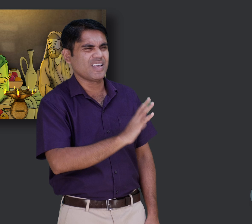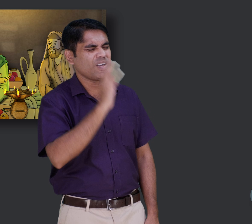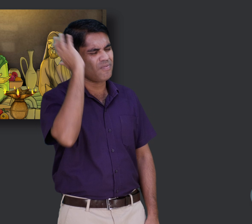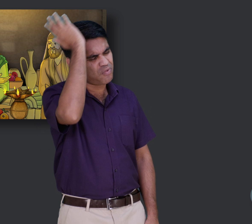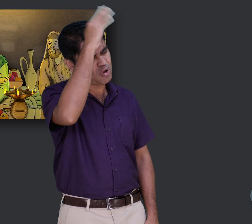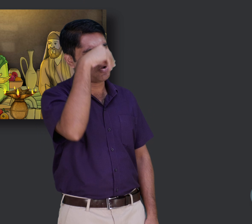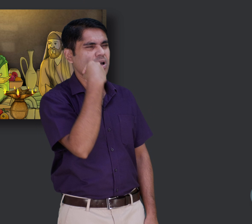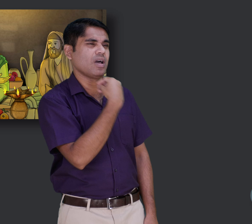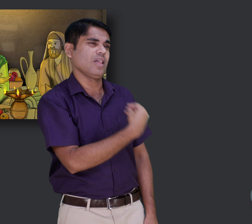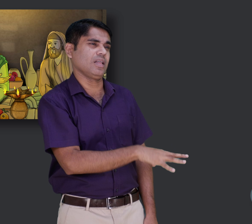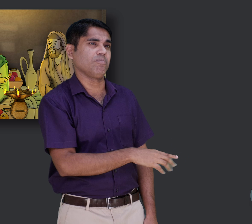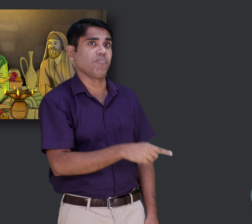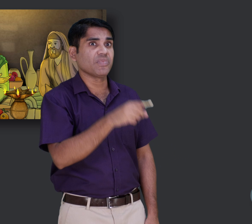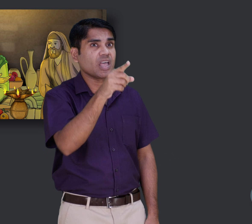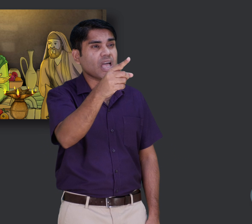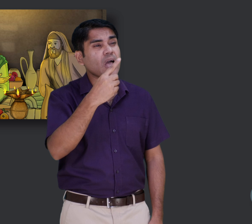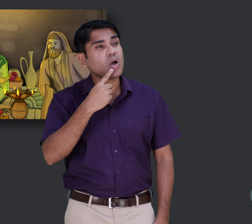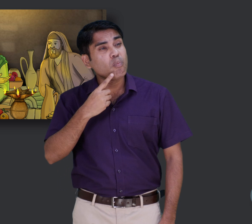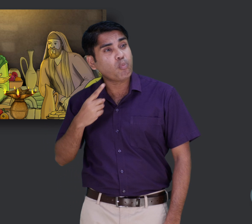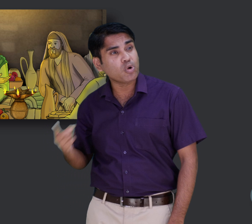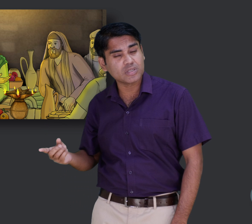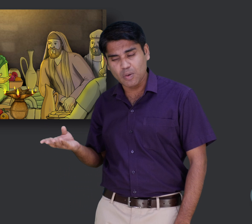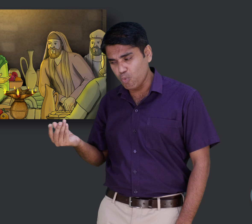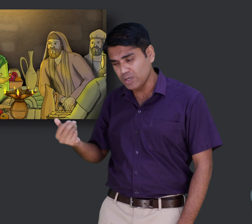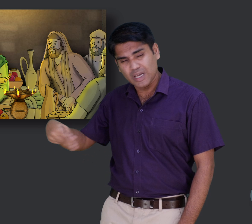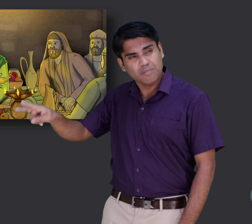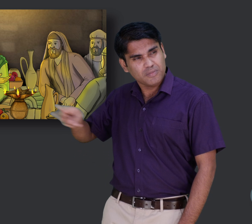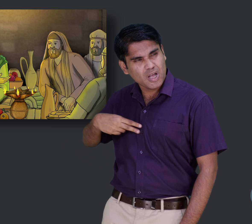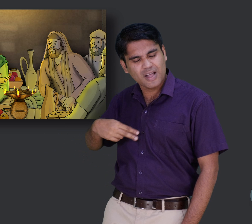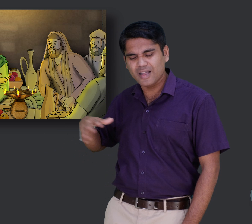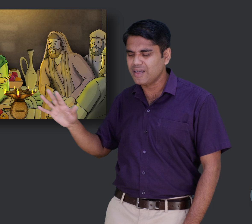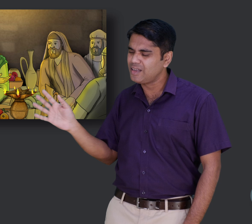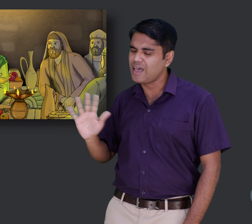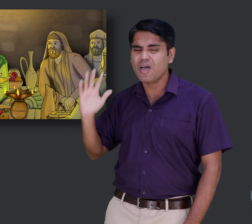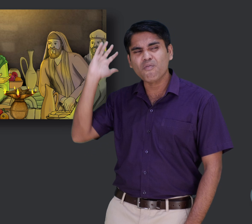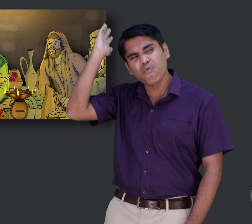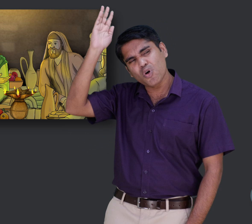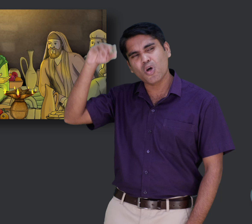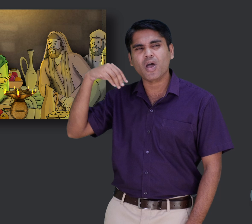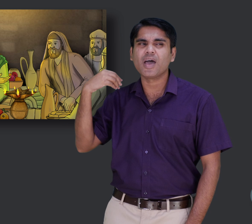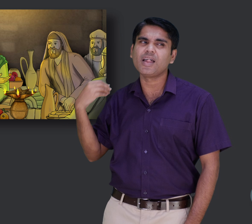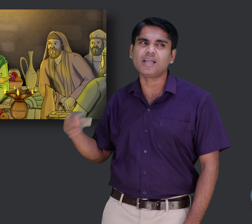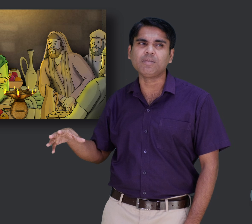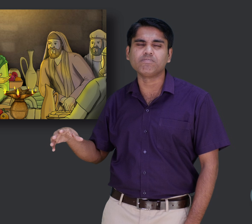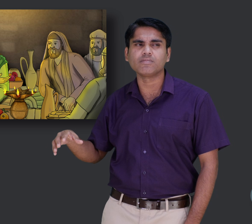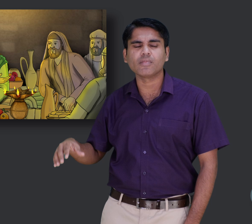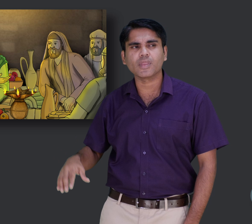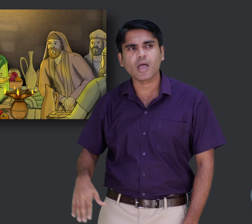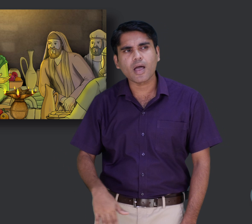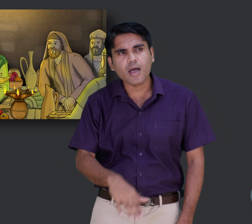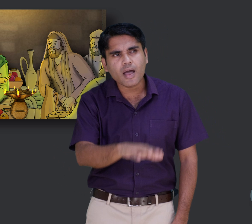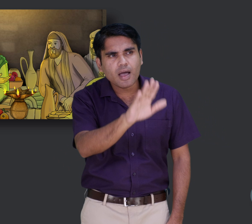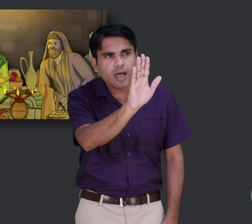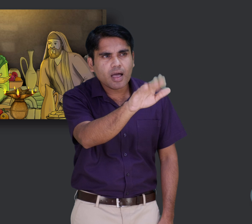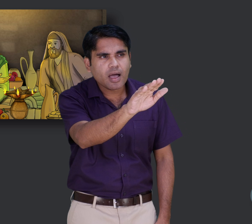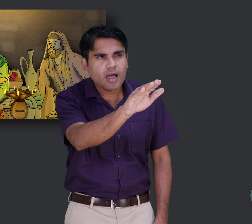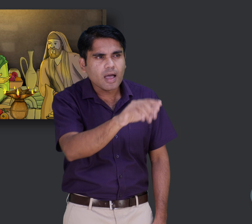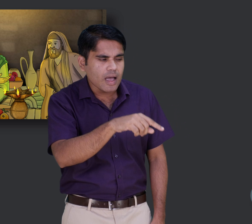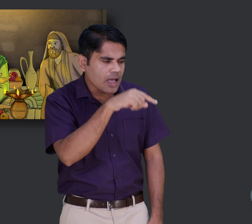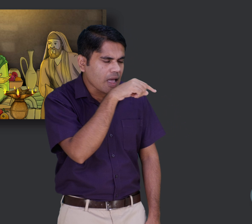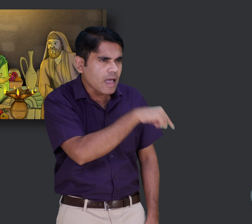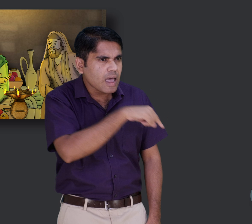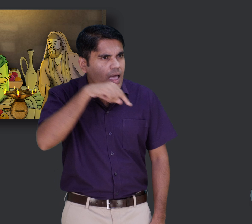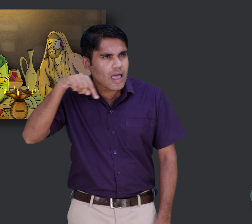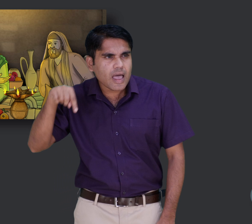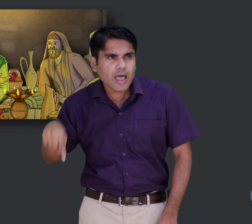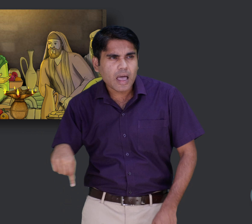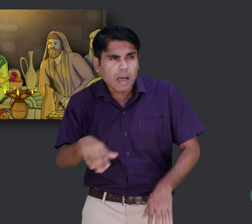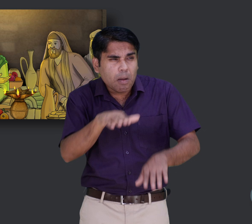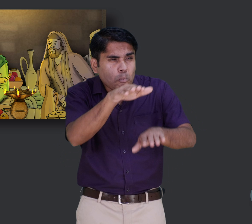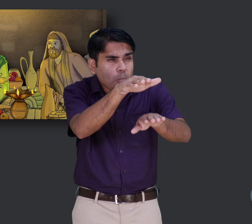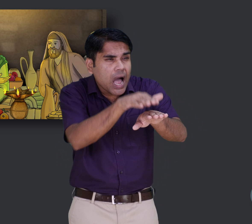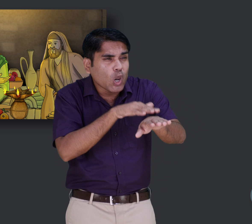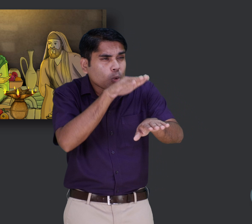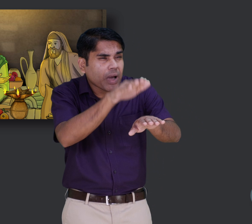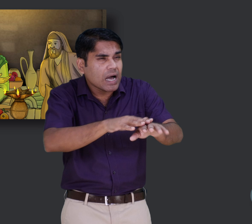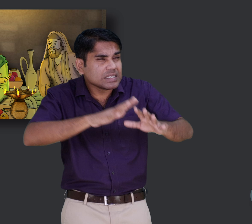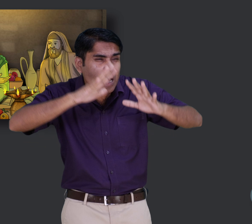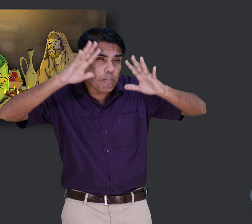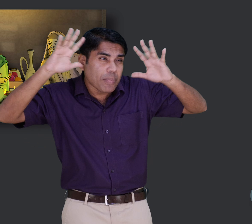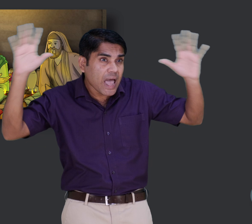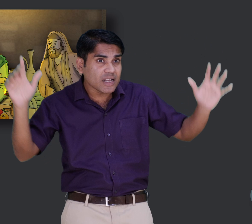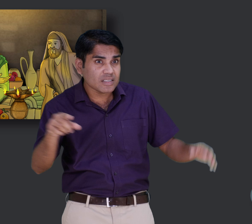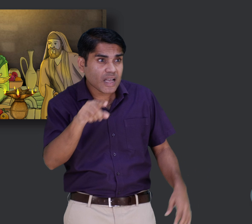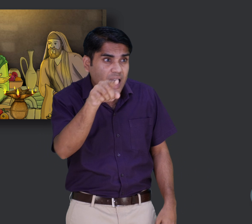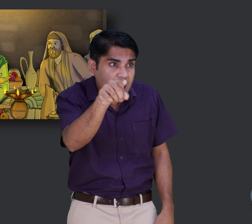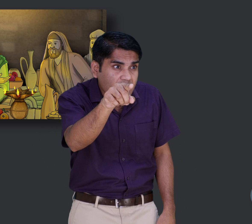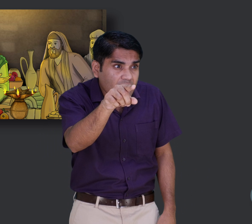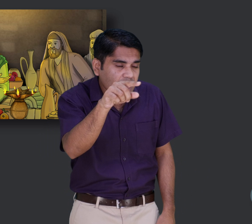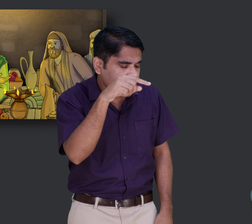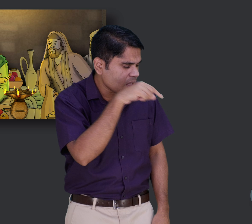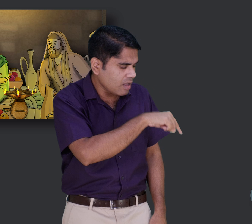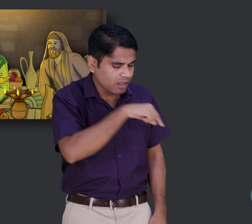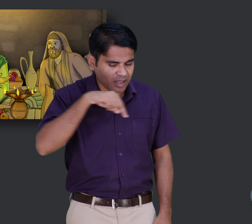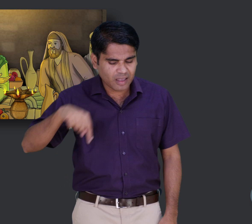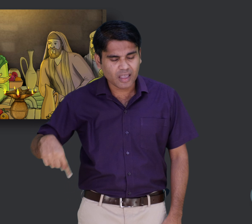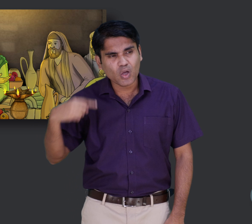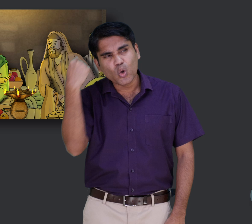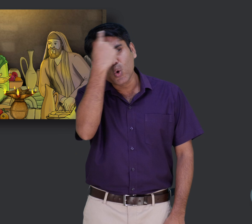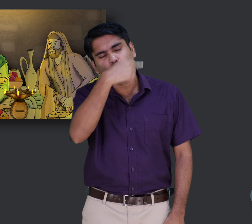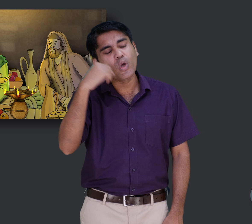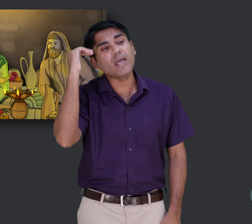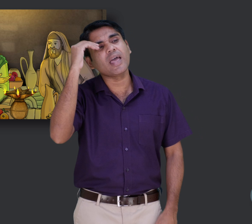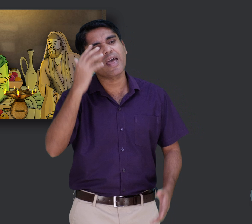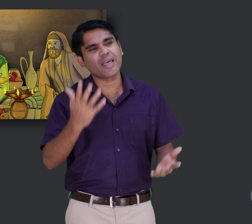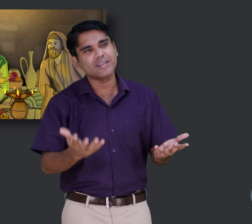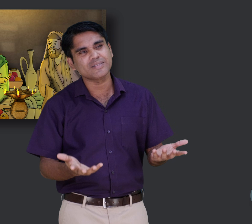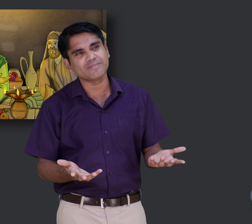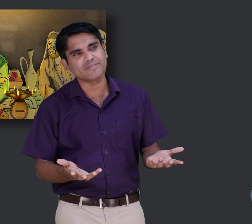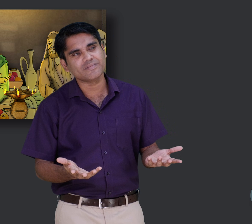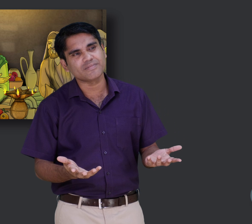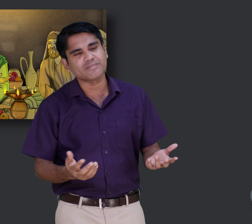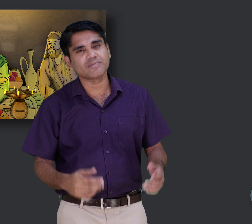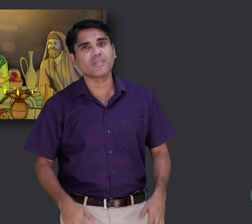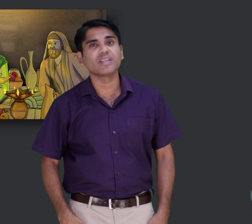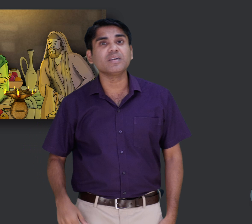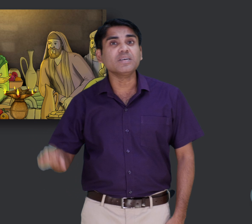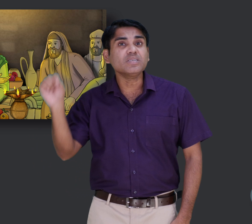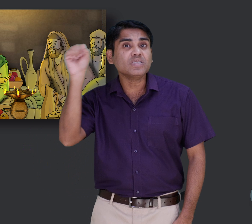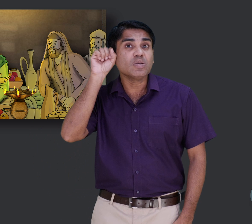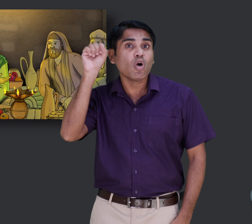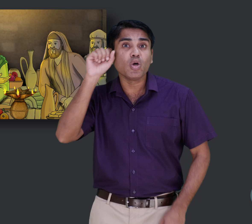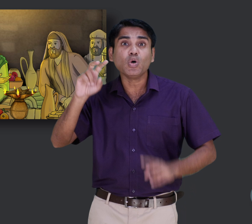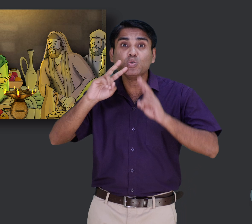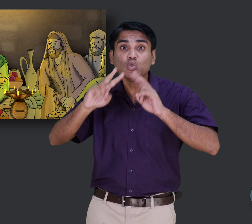Which one, then, will love him more?”